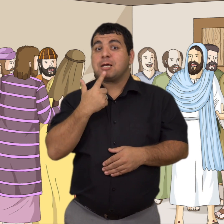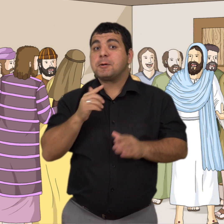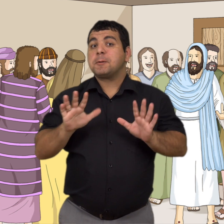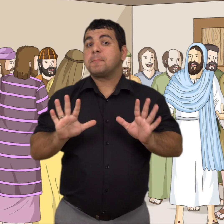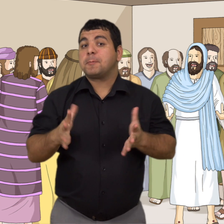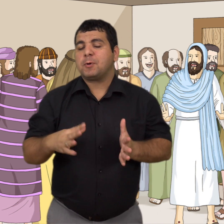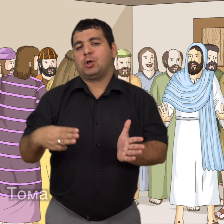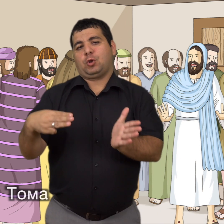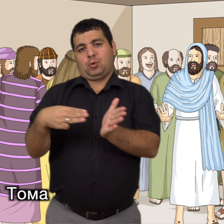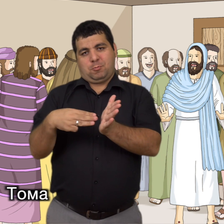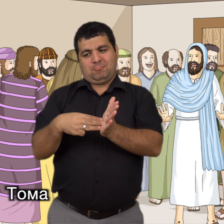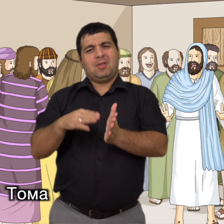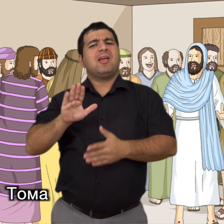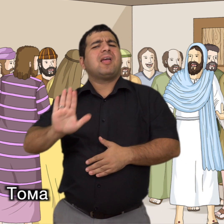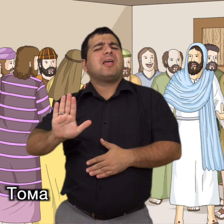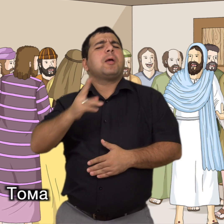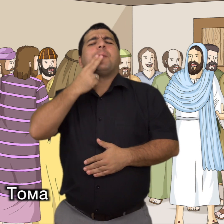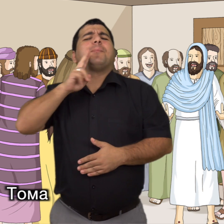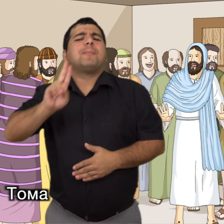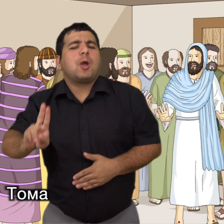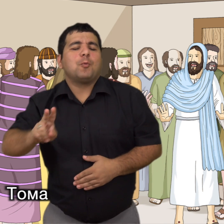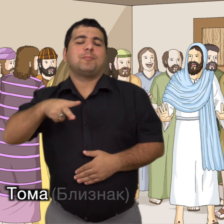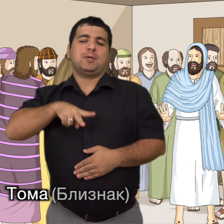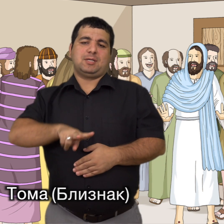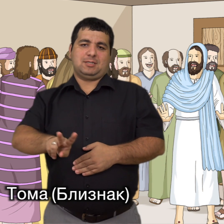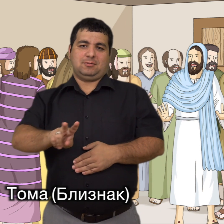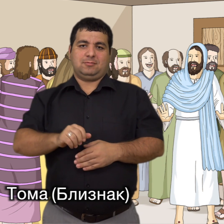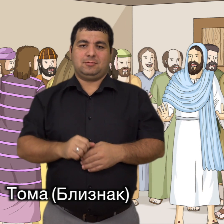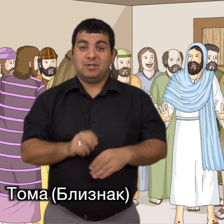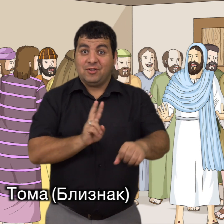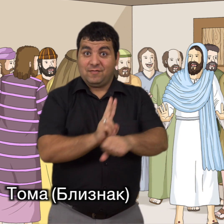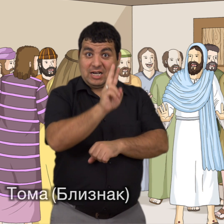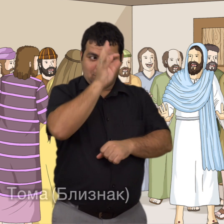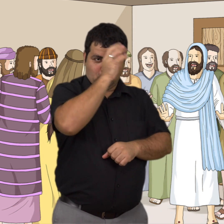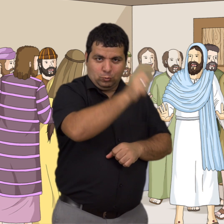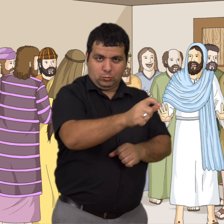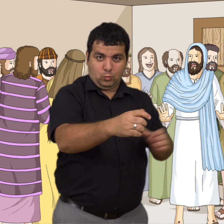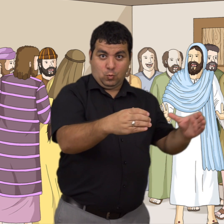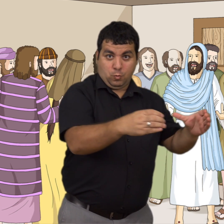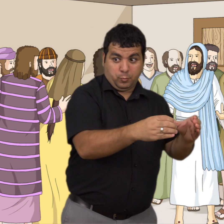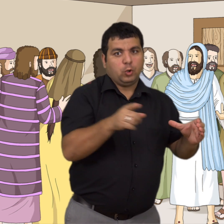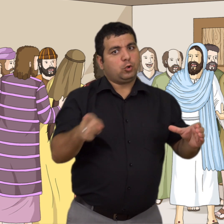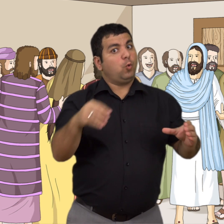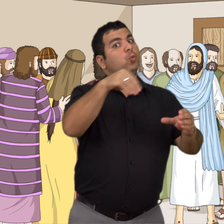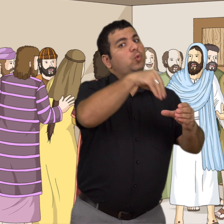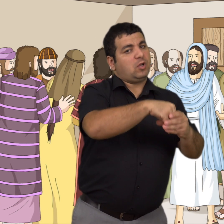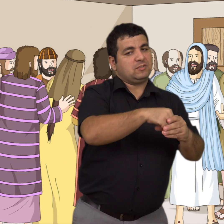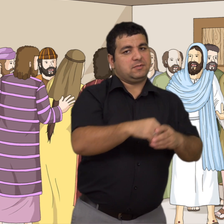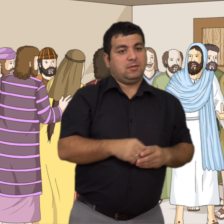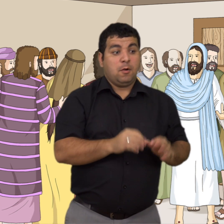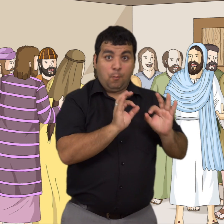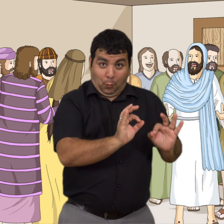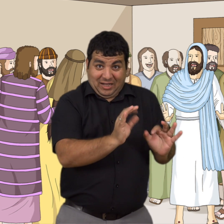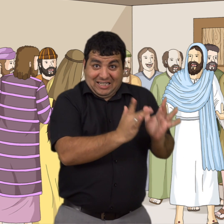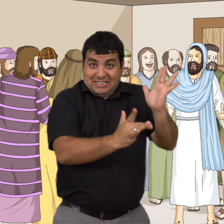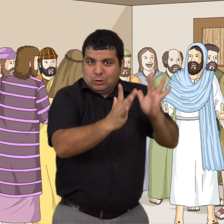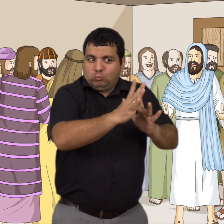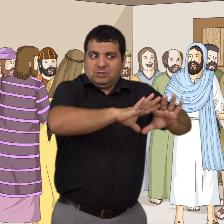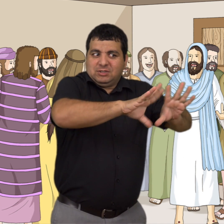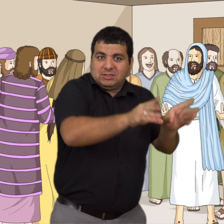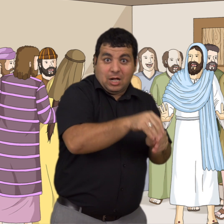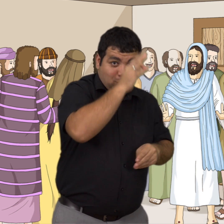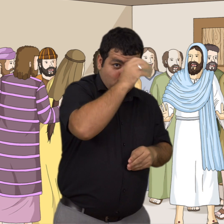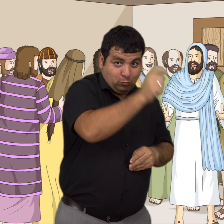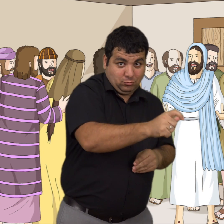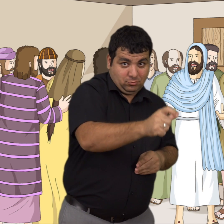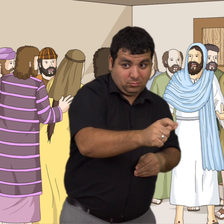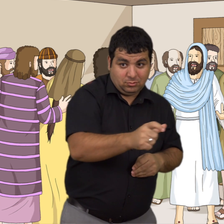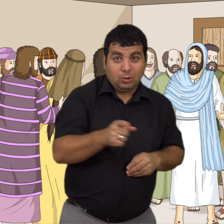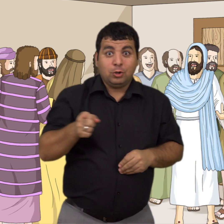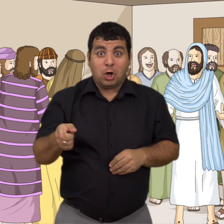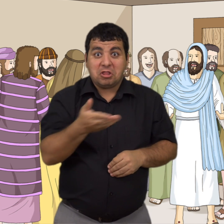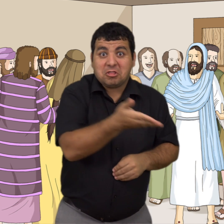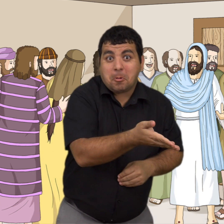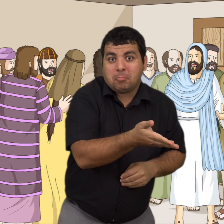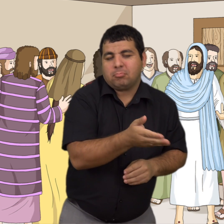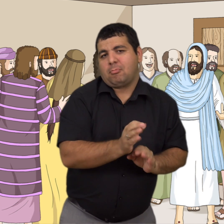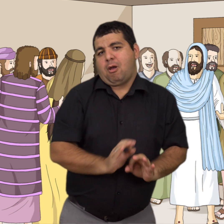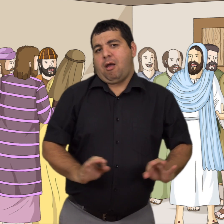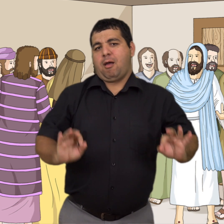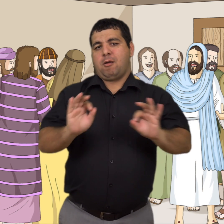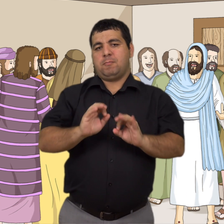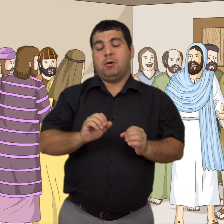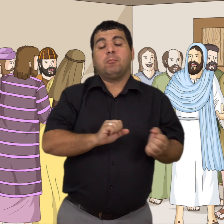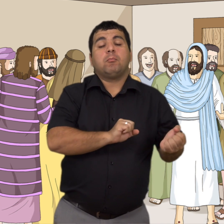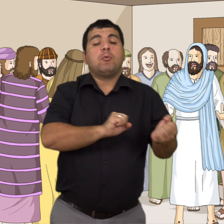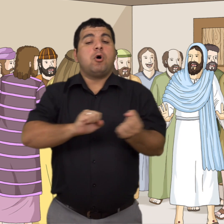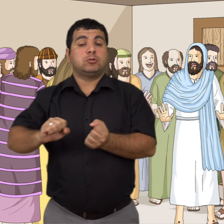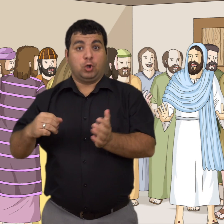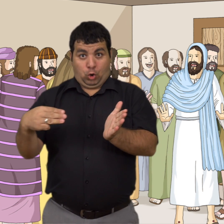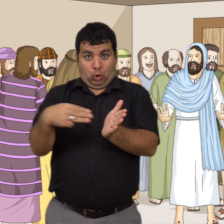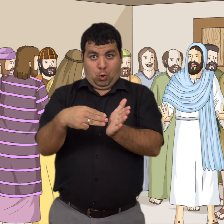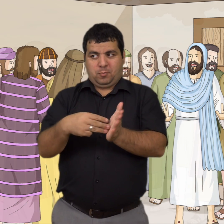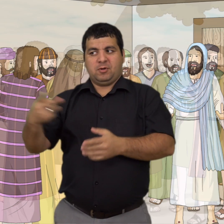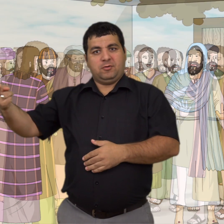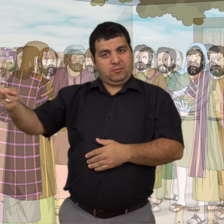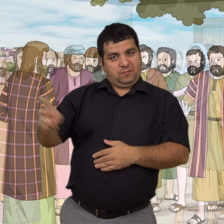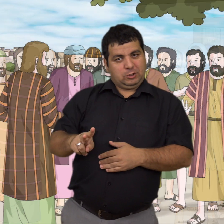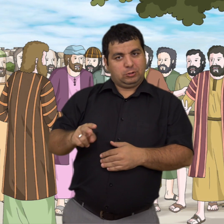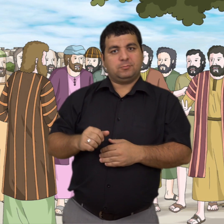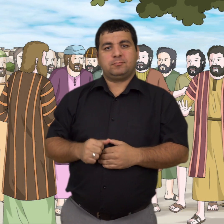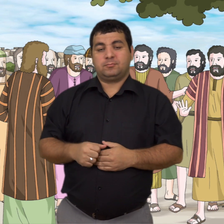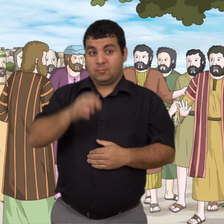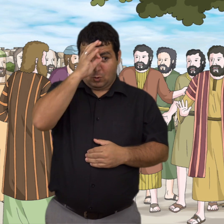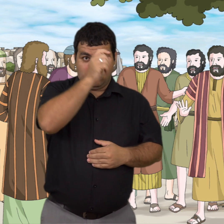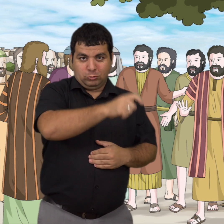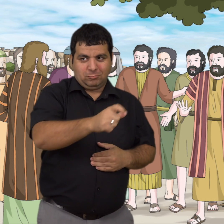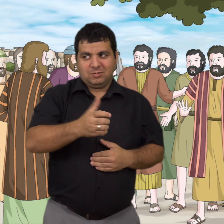Now Thomas called Didymus, one of the Twelve, was not with the disciples when Jesus came.